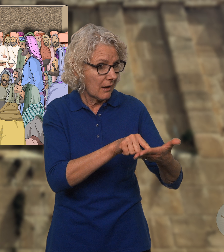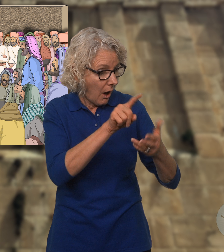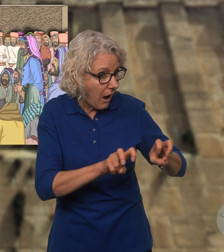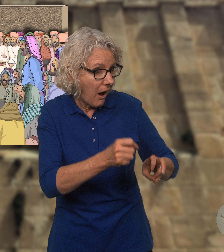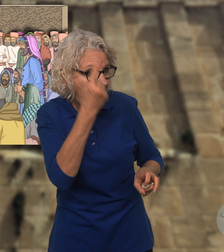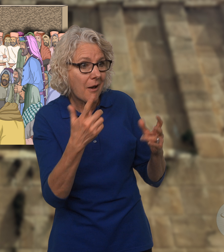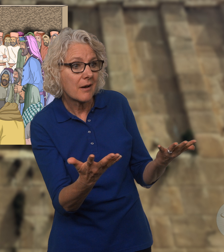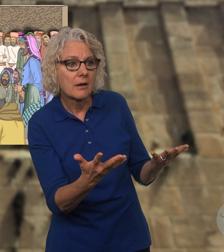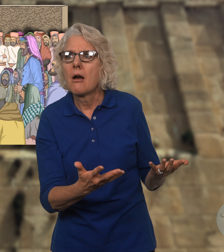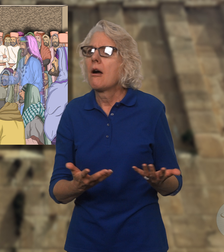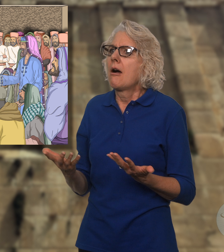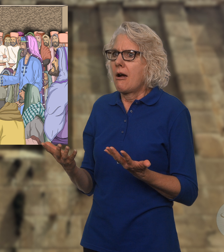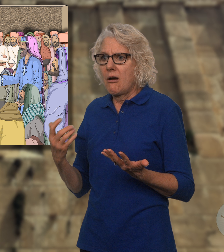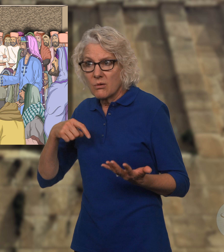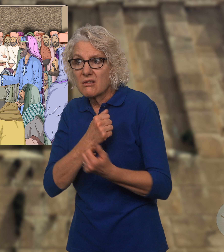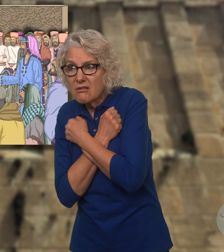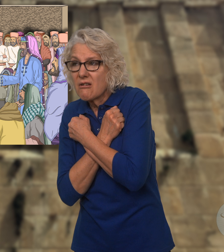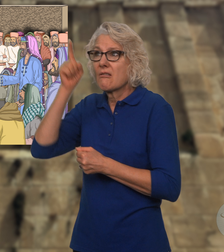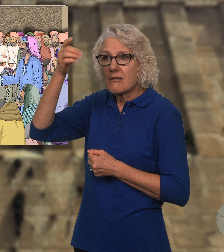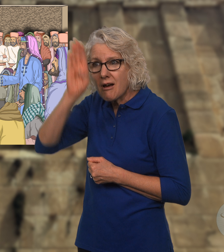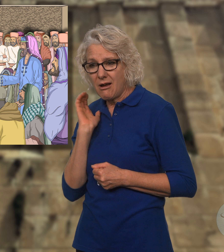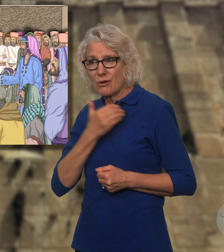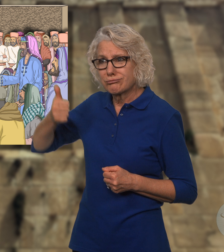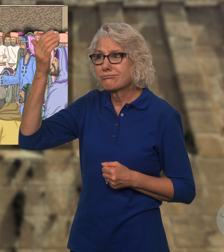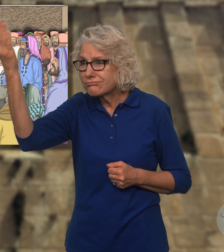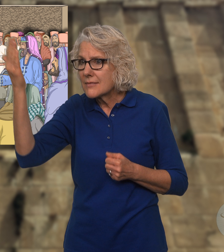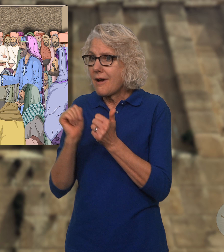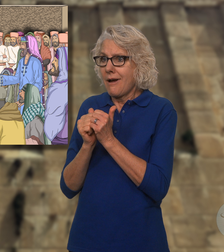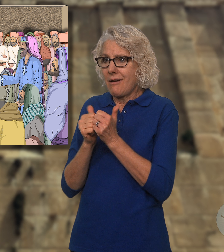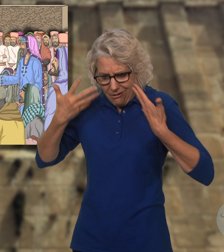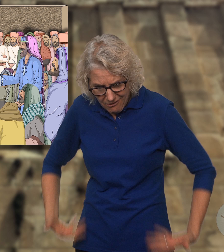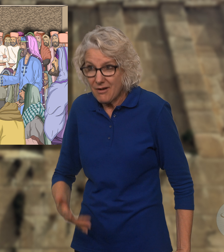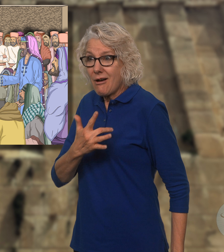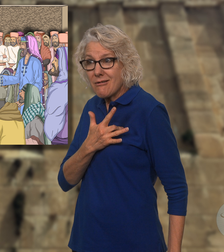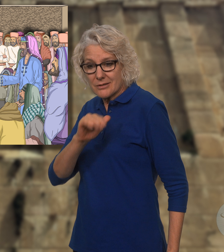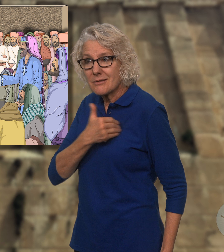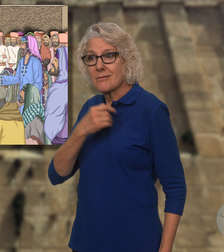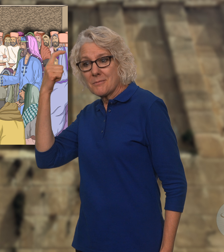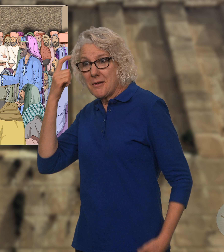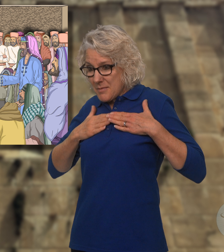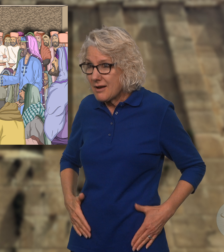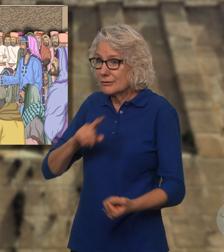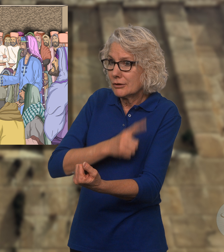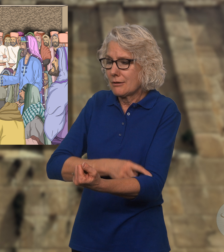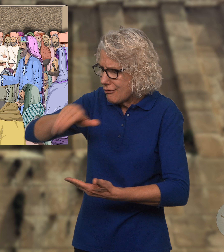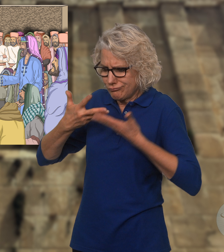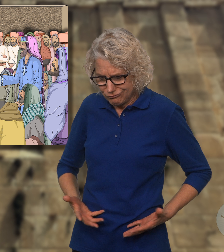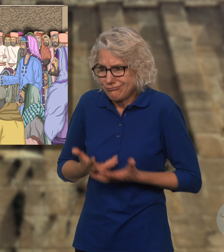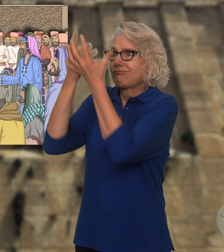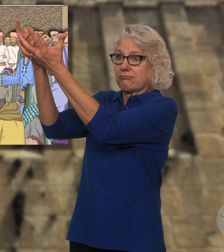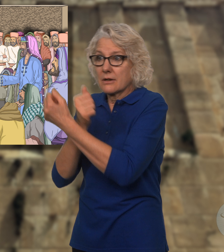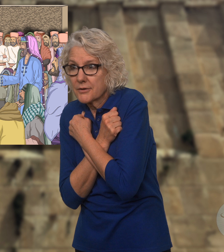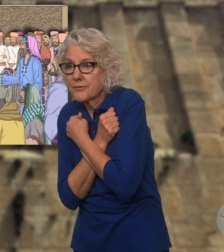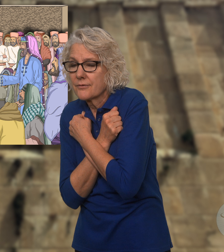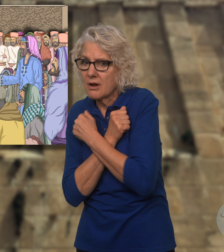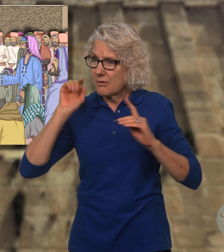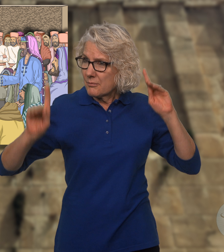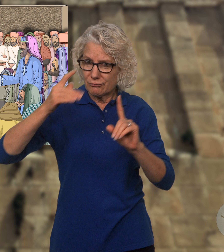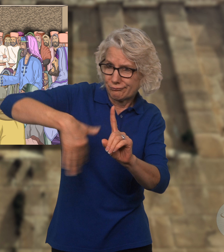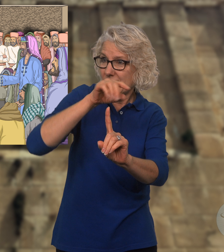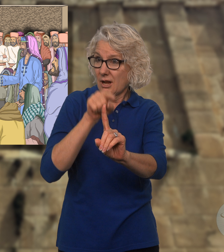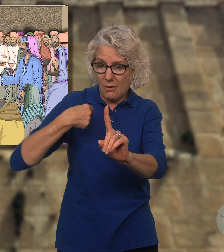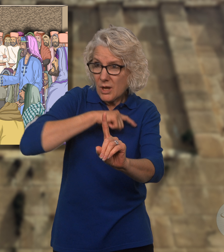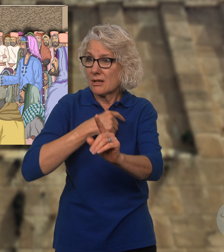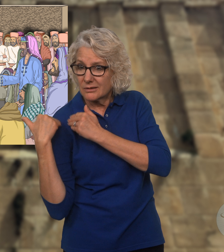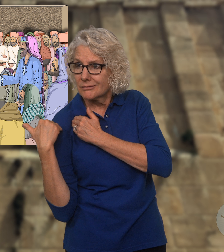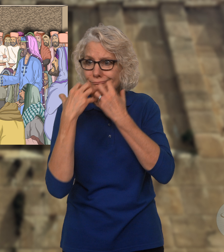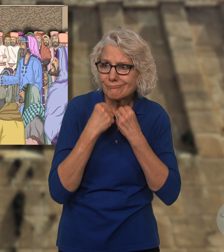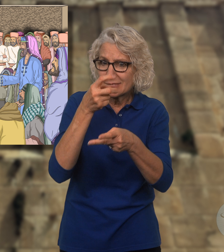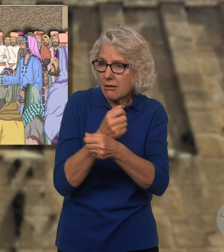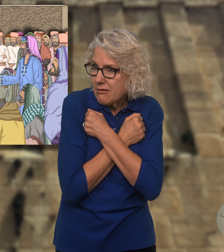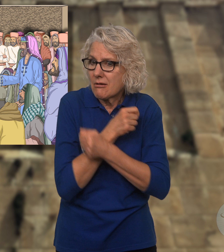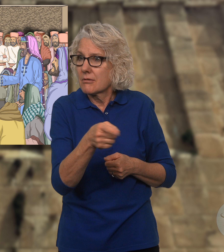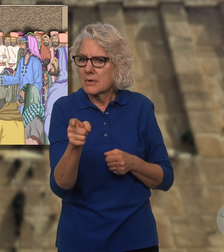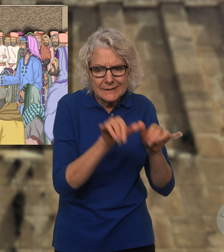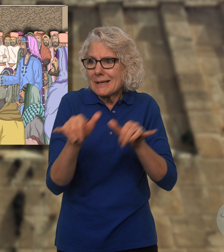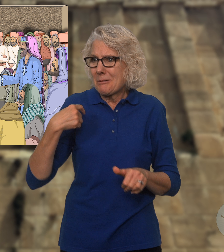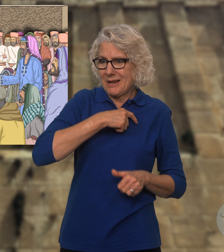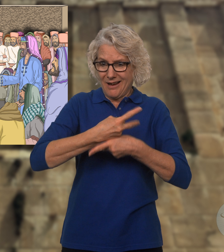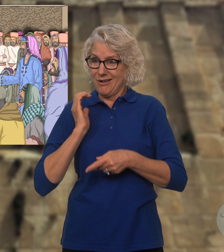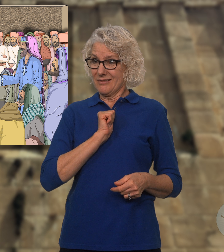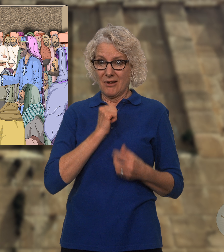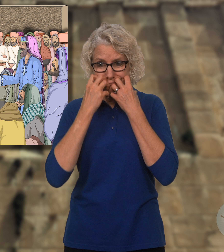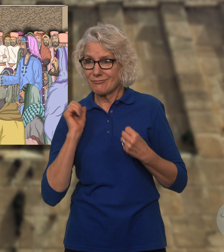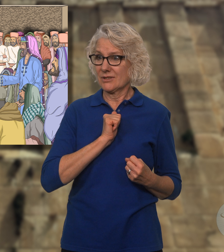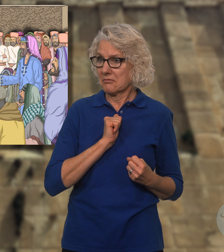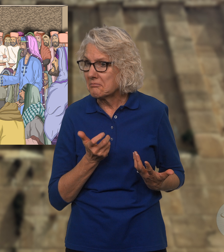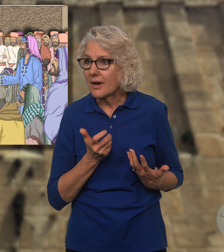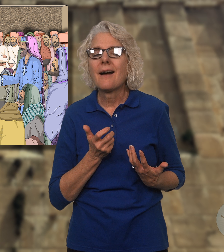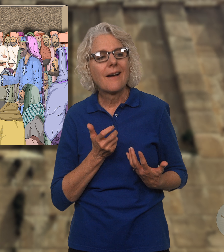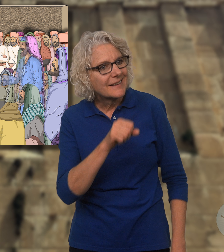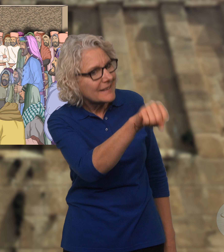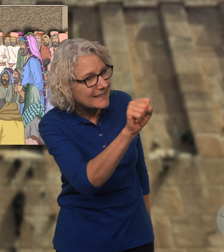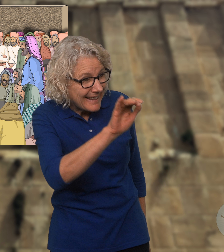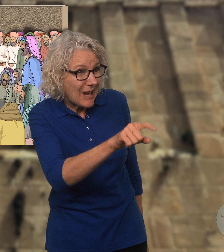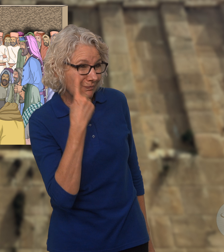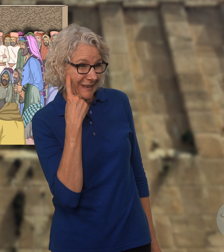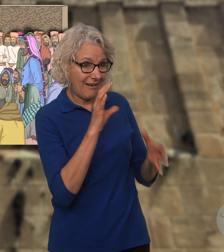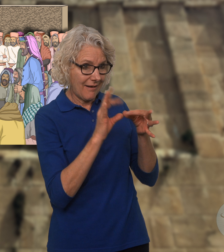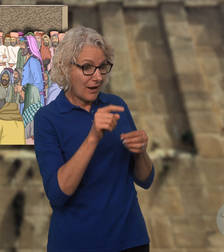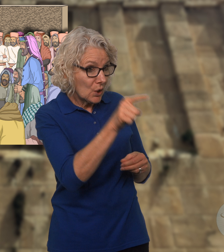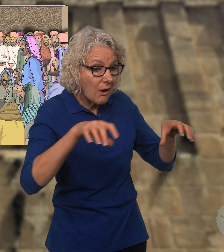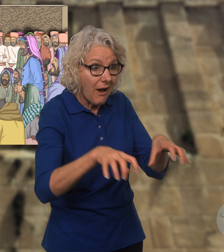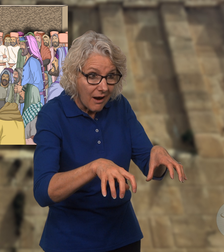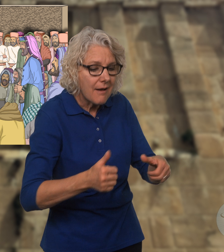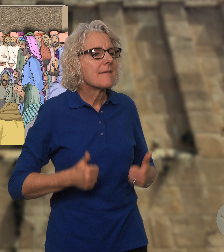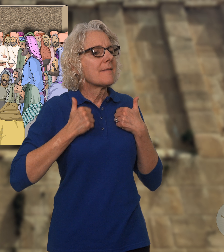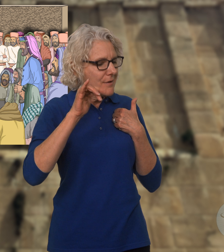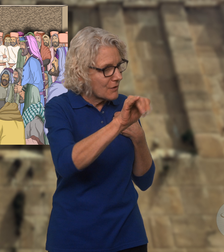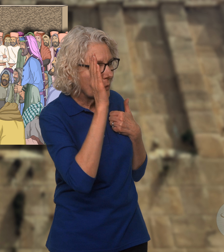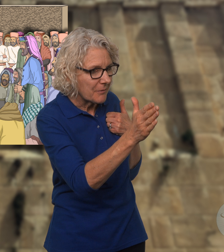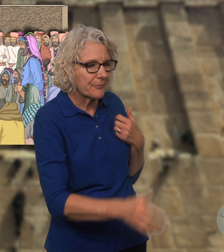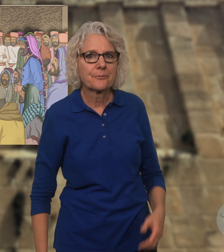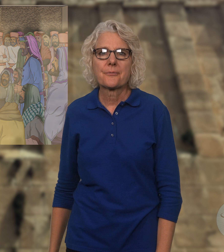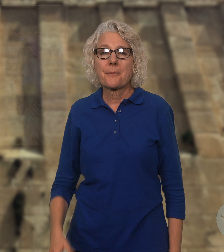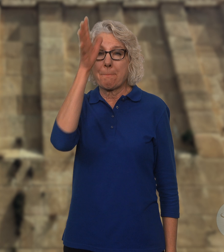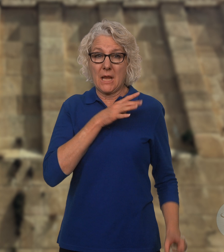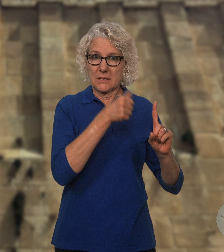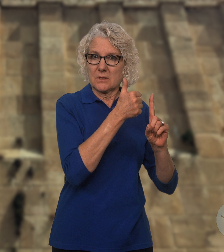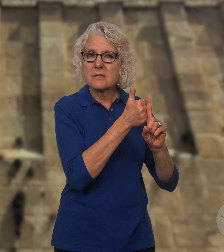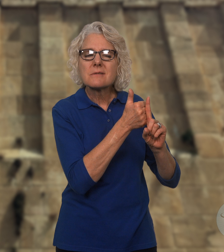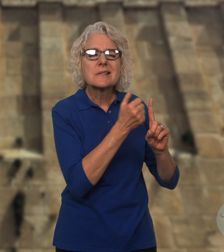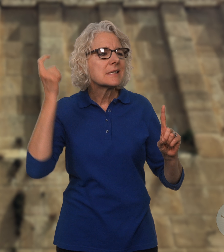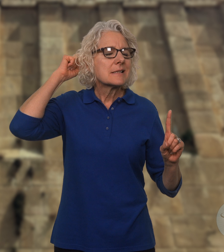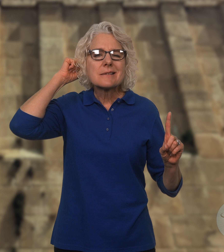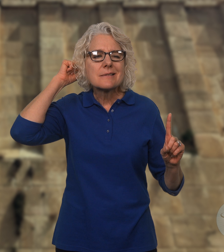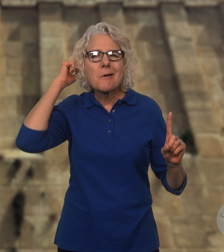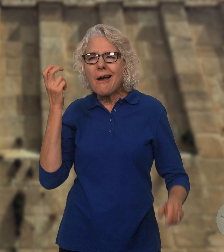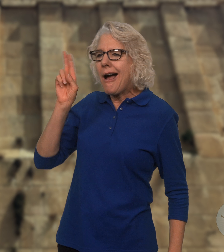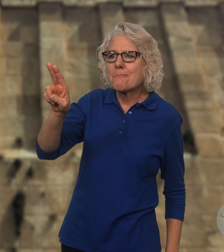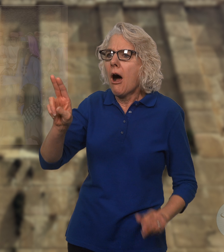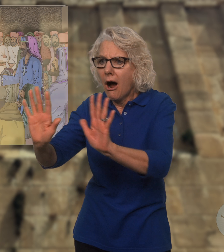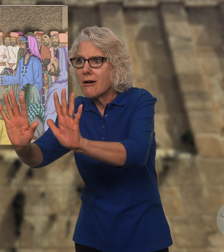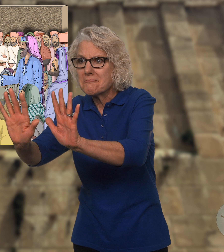He answered, “‘Love the Lord your God with all your heart and with all your soul and with all your strength and with all your mind’ and ‘Love your neighbor as yourself.’” “You have answered correctly,” Jesus said.